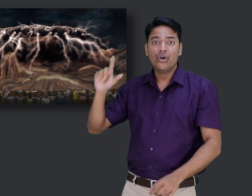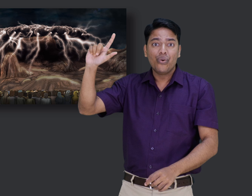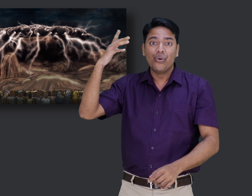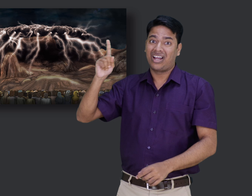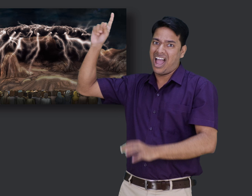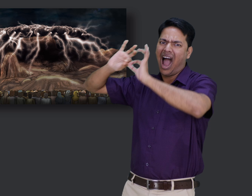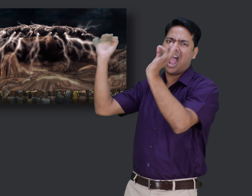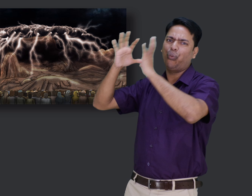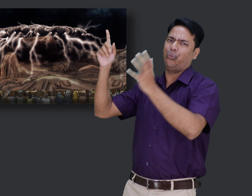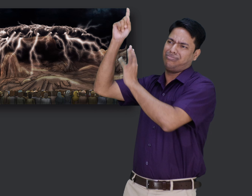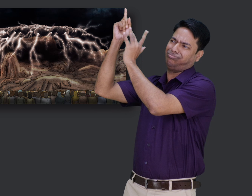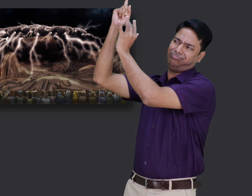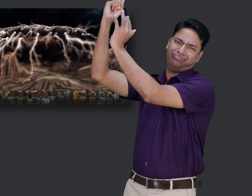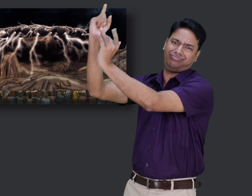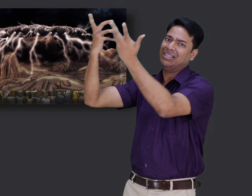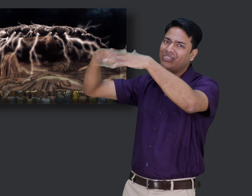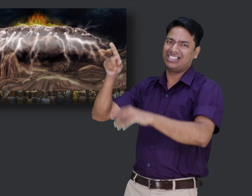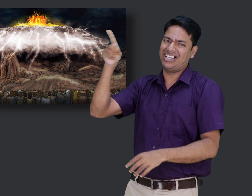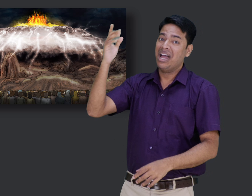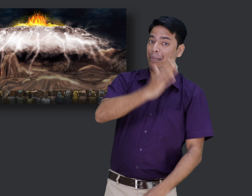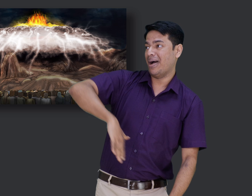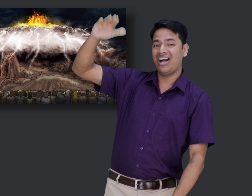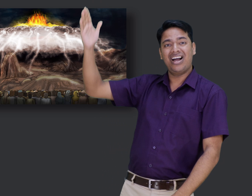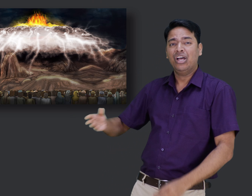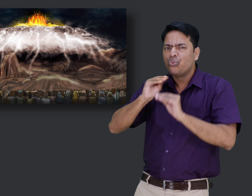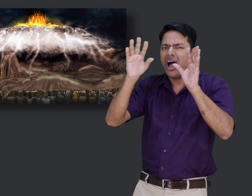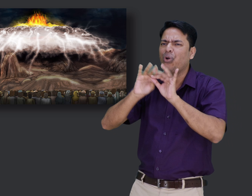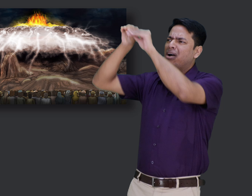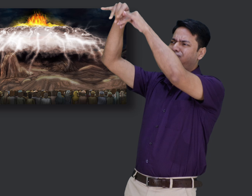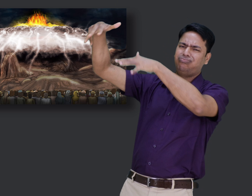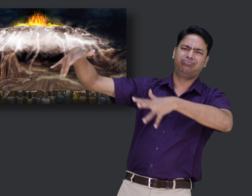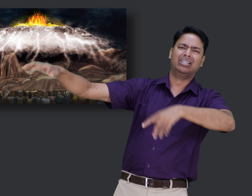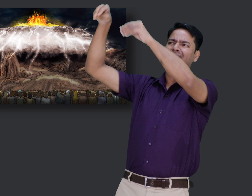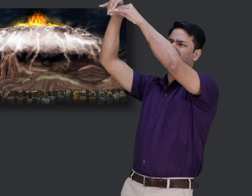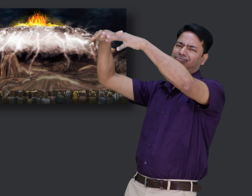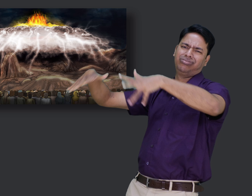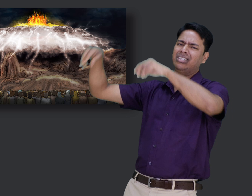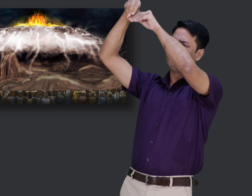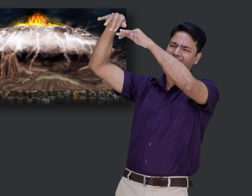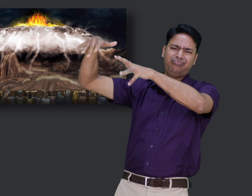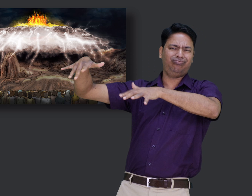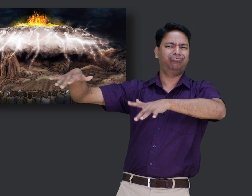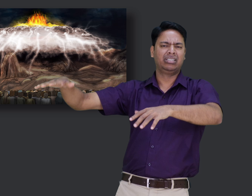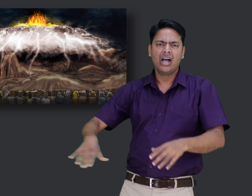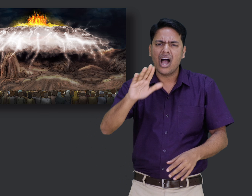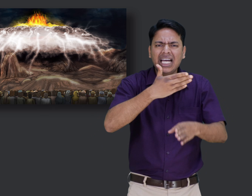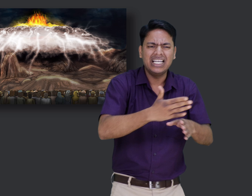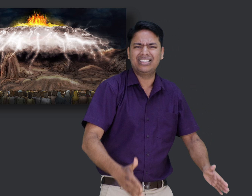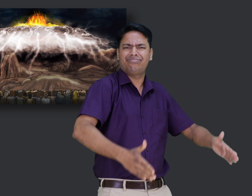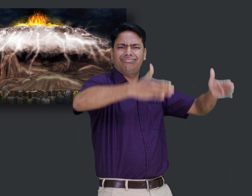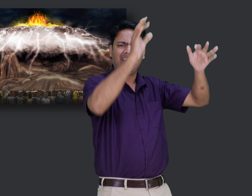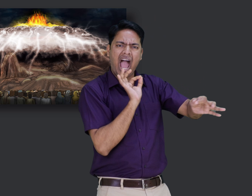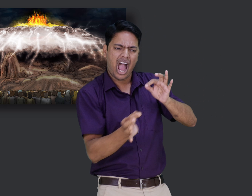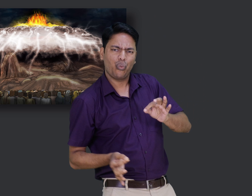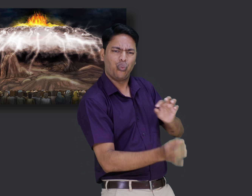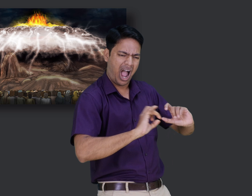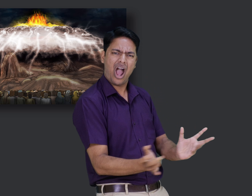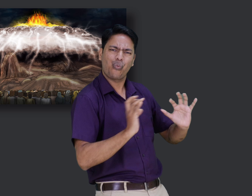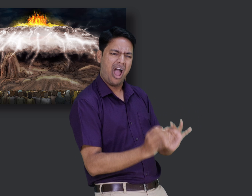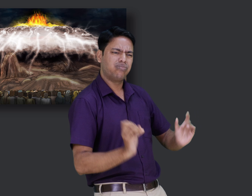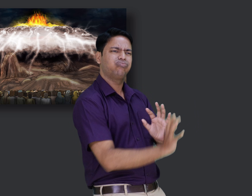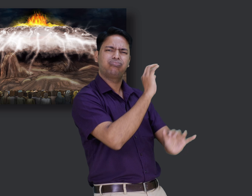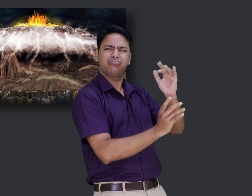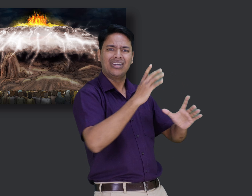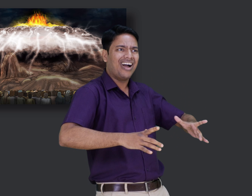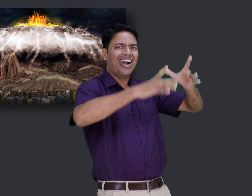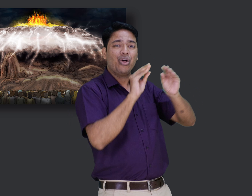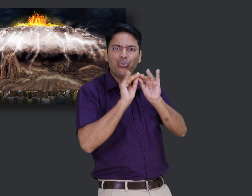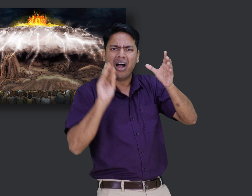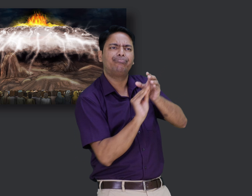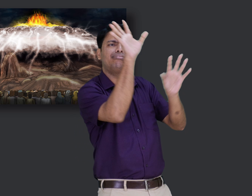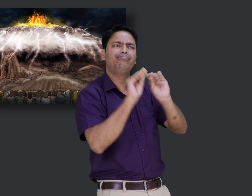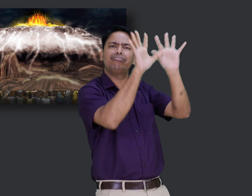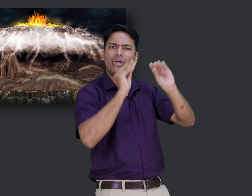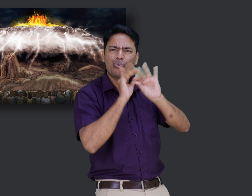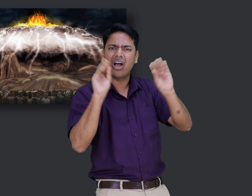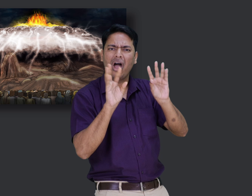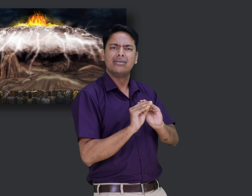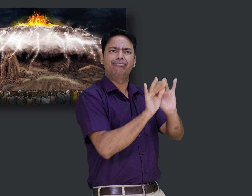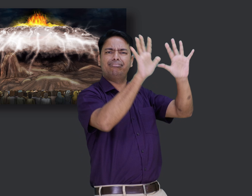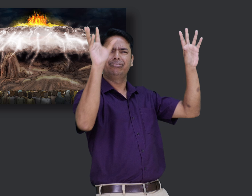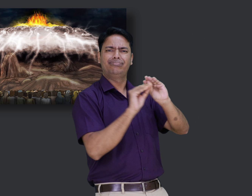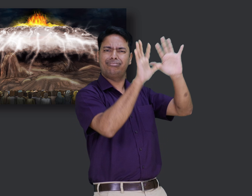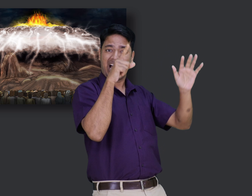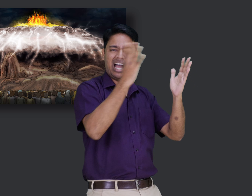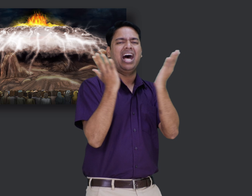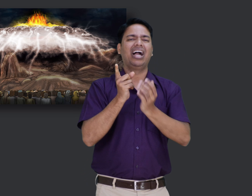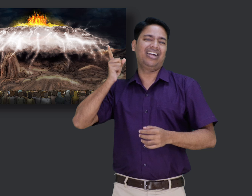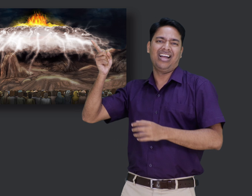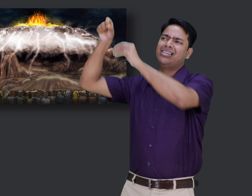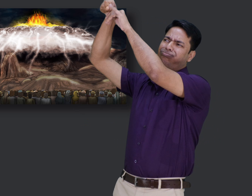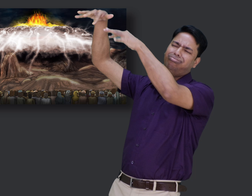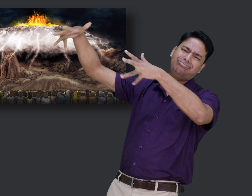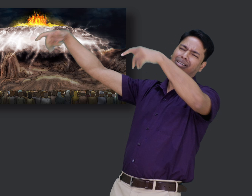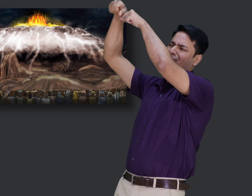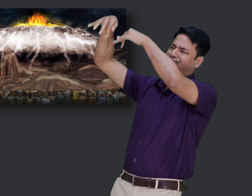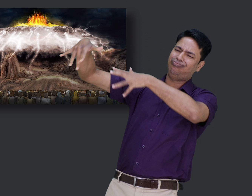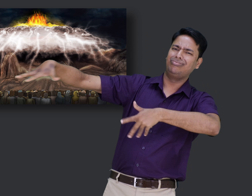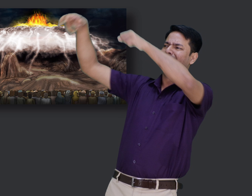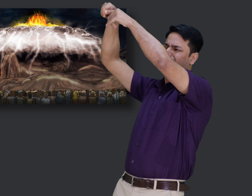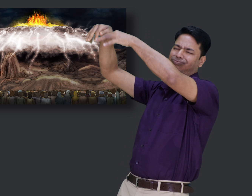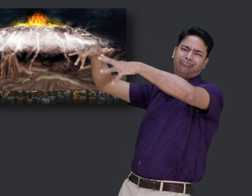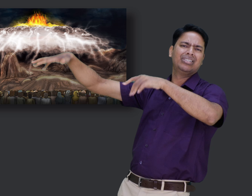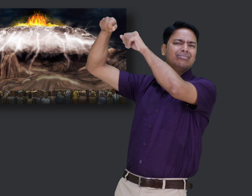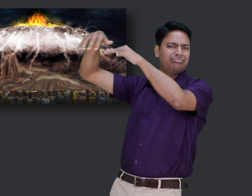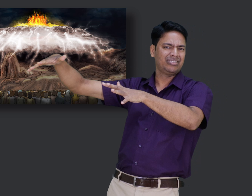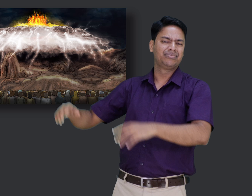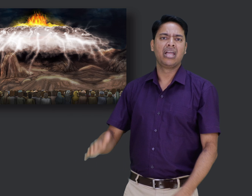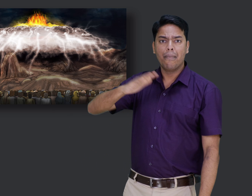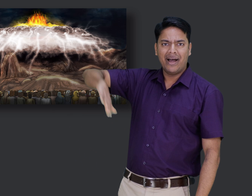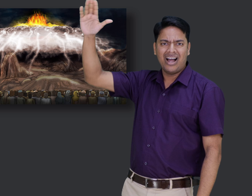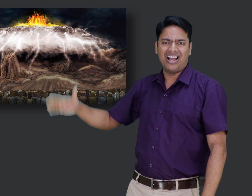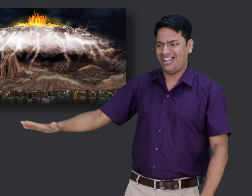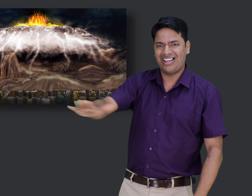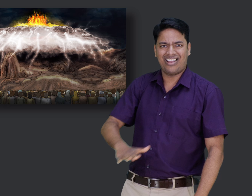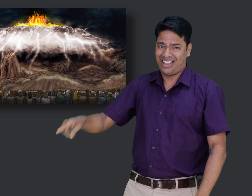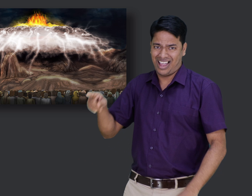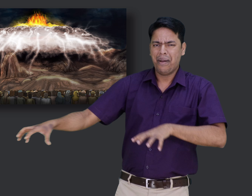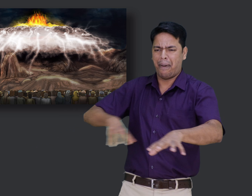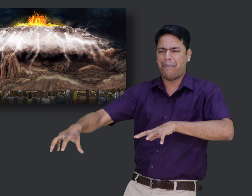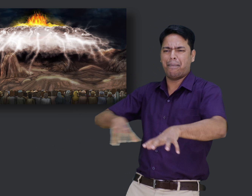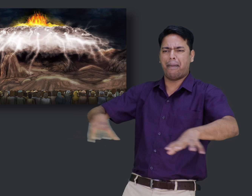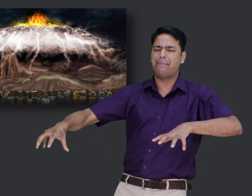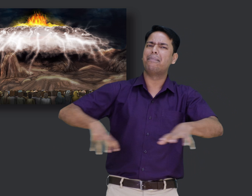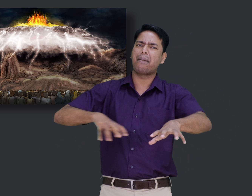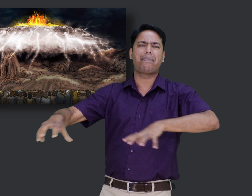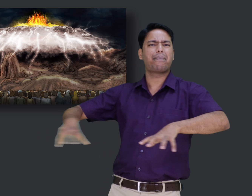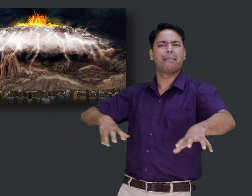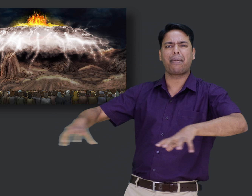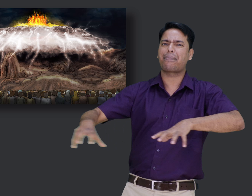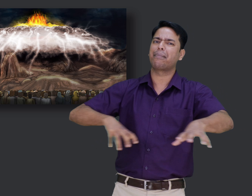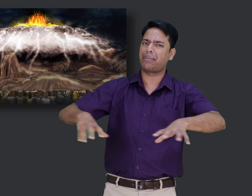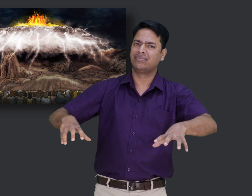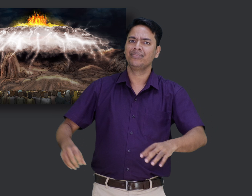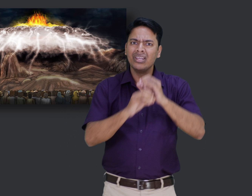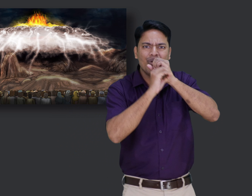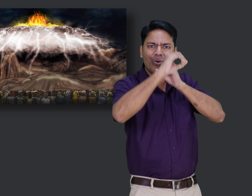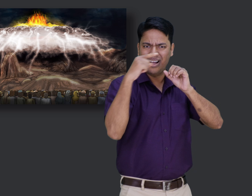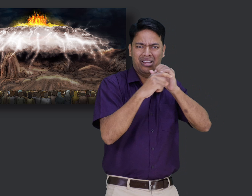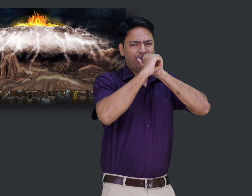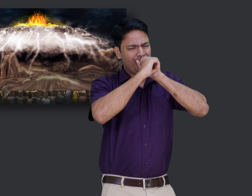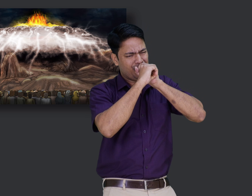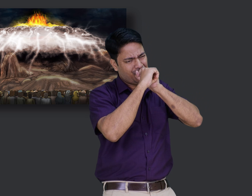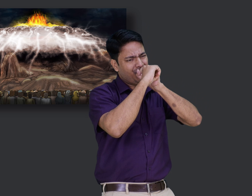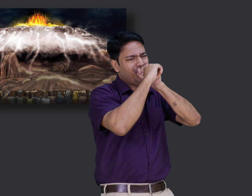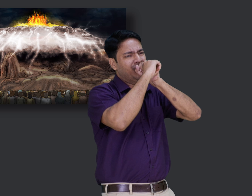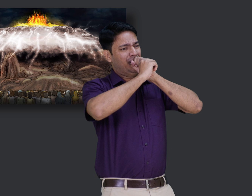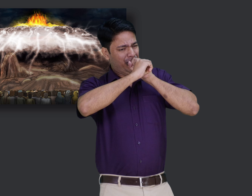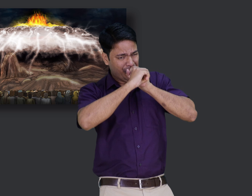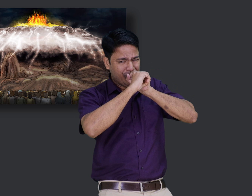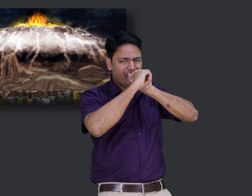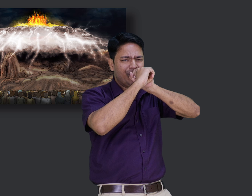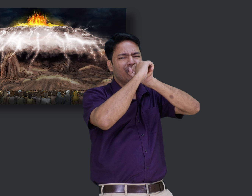Mount Sinai was completely enveloped in smoke, because the LORD had descended on it in fire. And the smoke rose like the smoke of a furnace, and the whole mountain quaked violently.